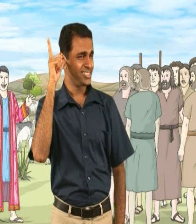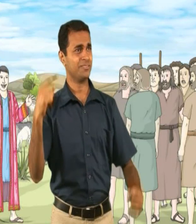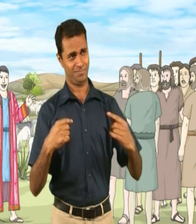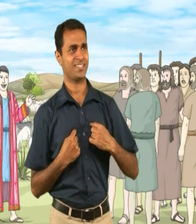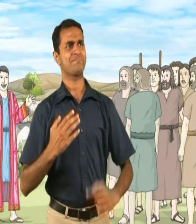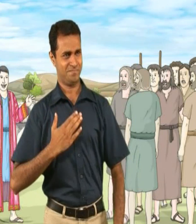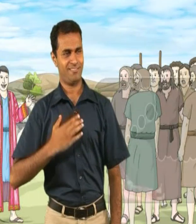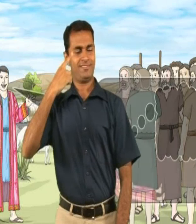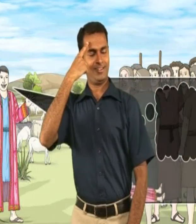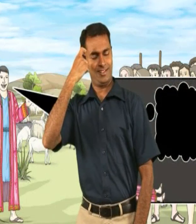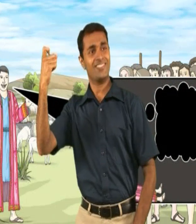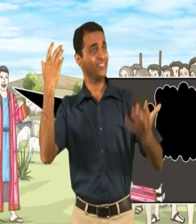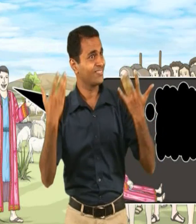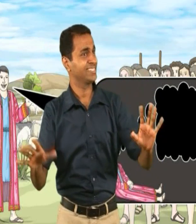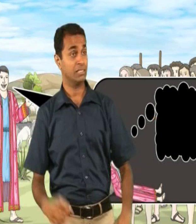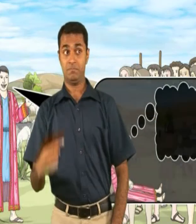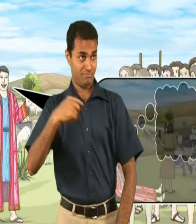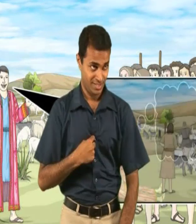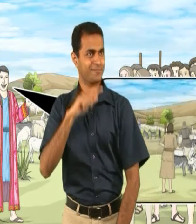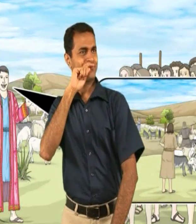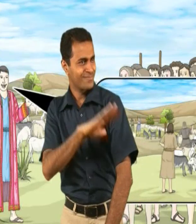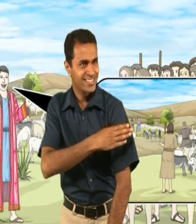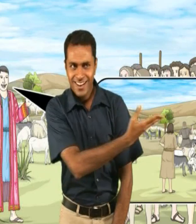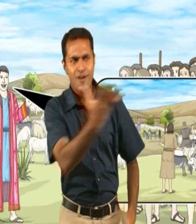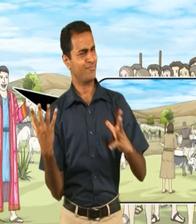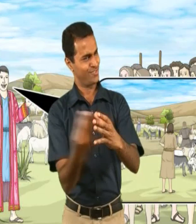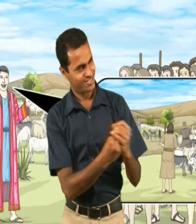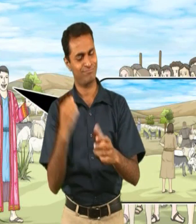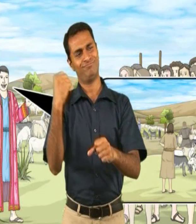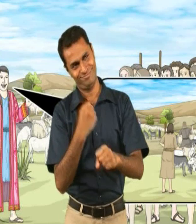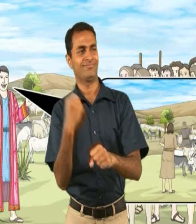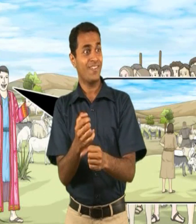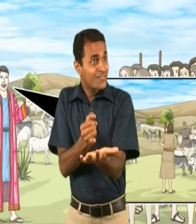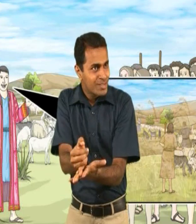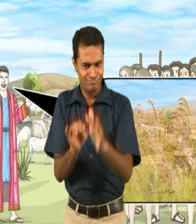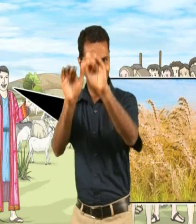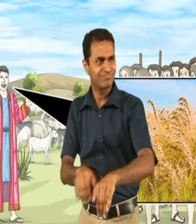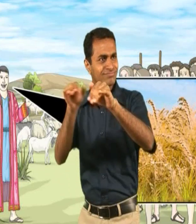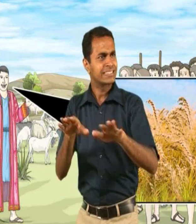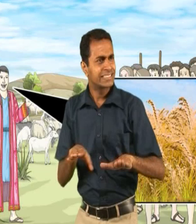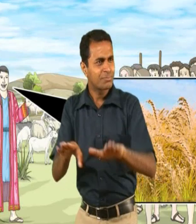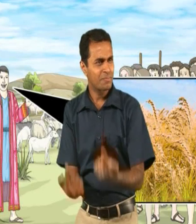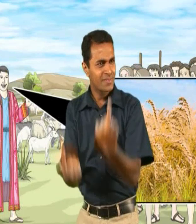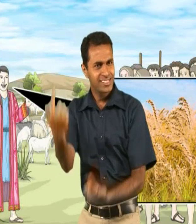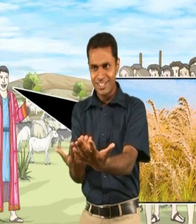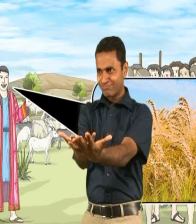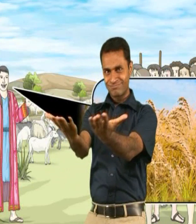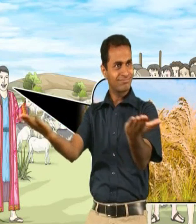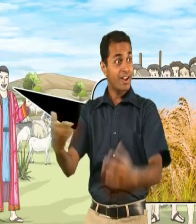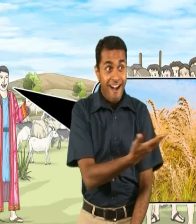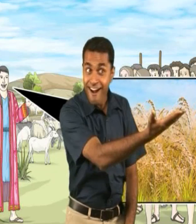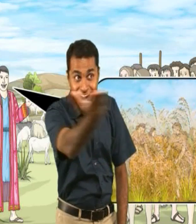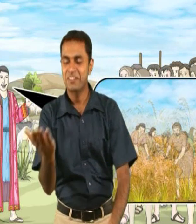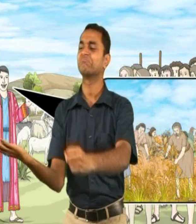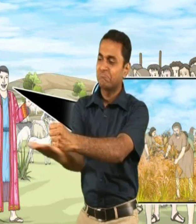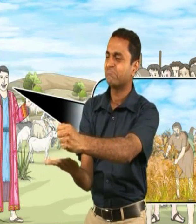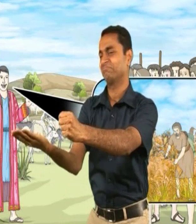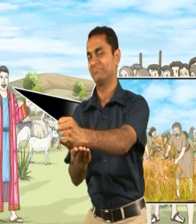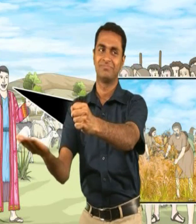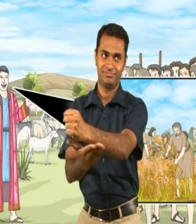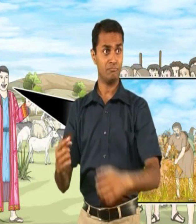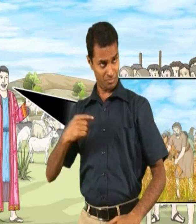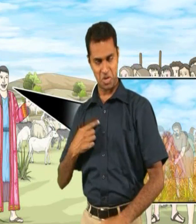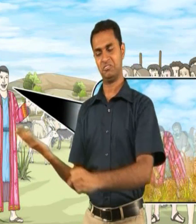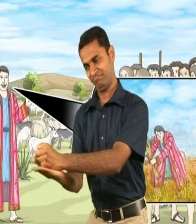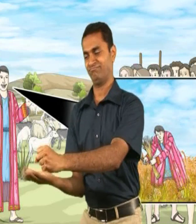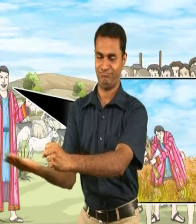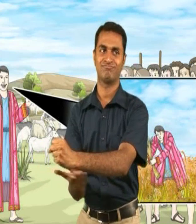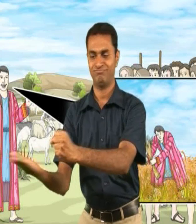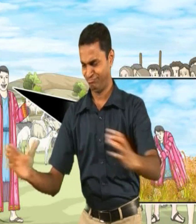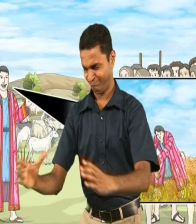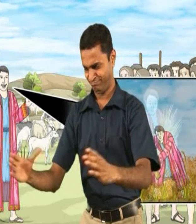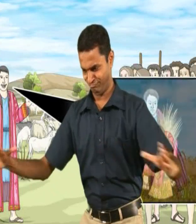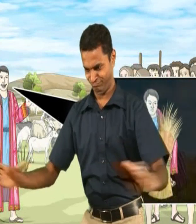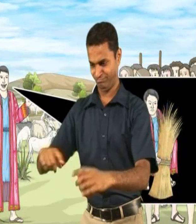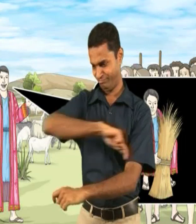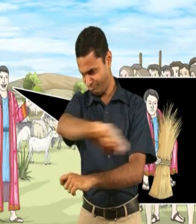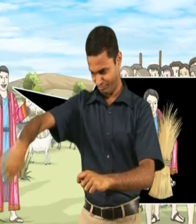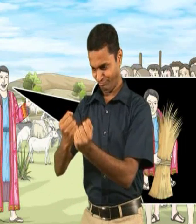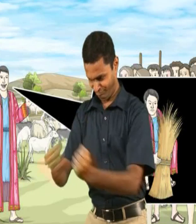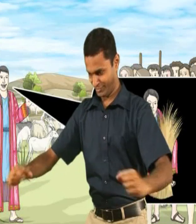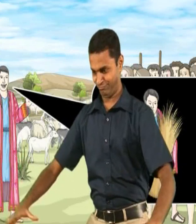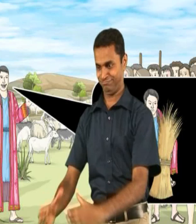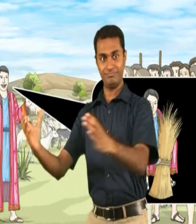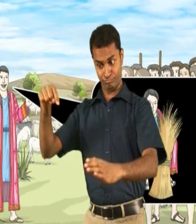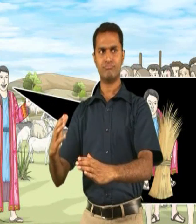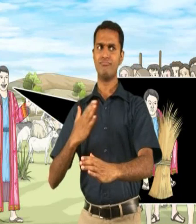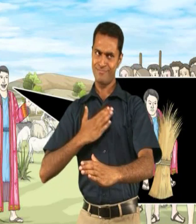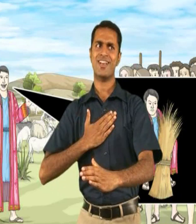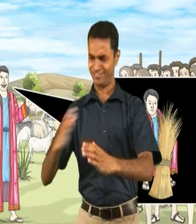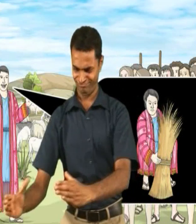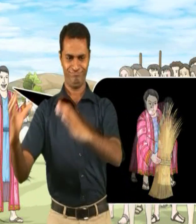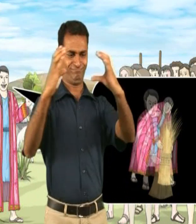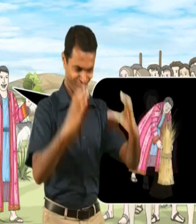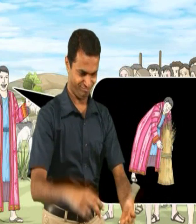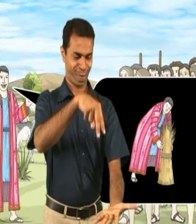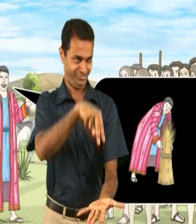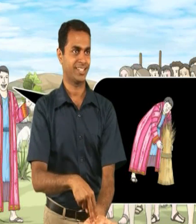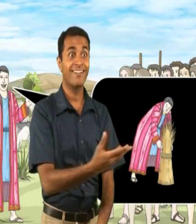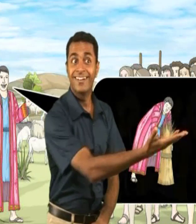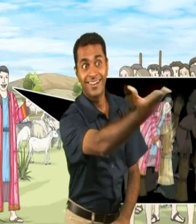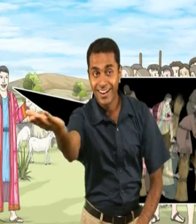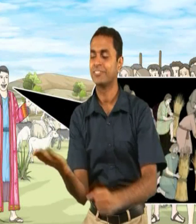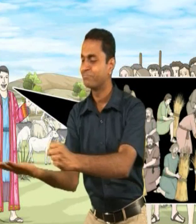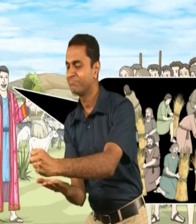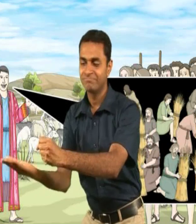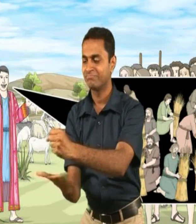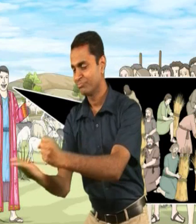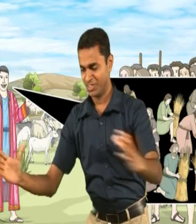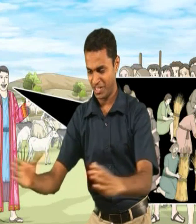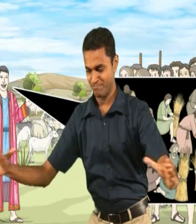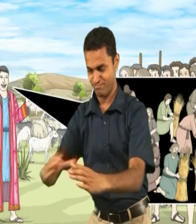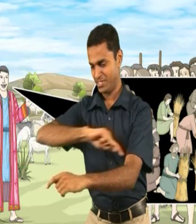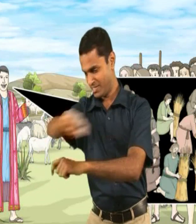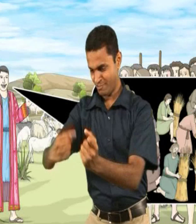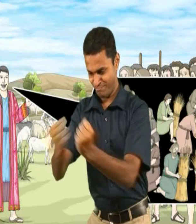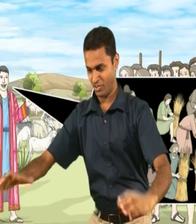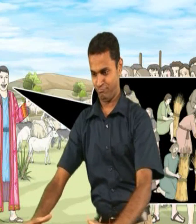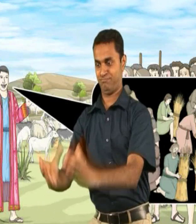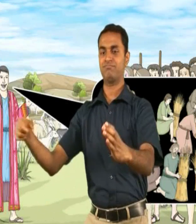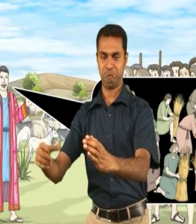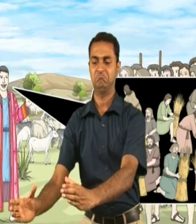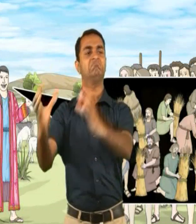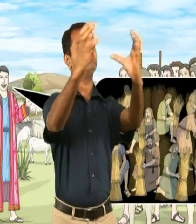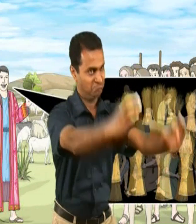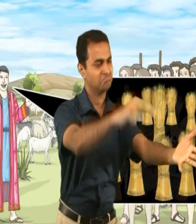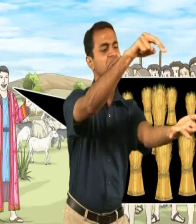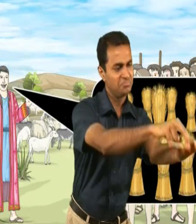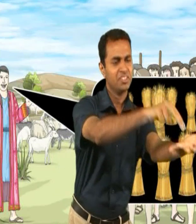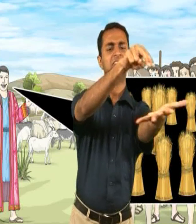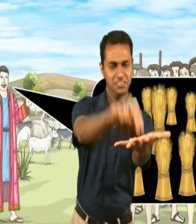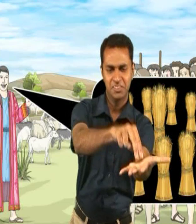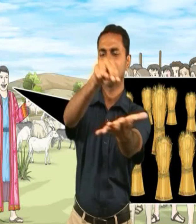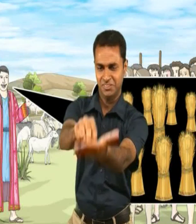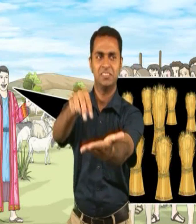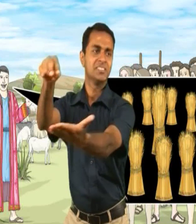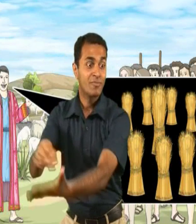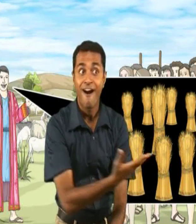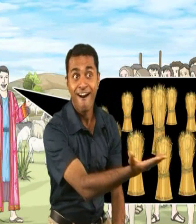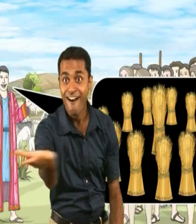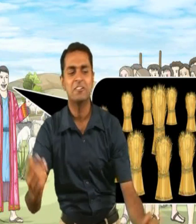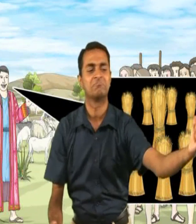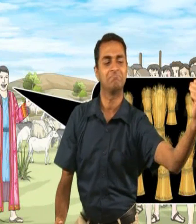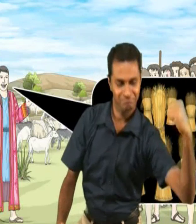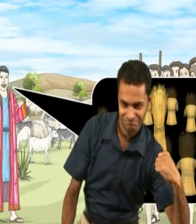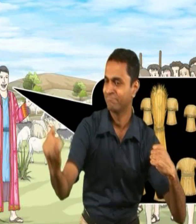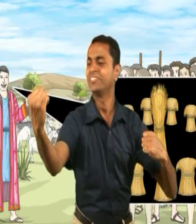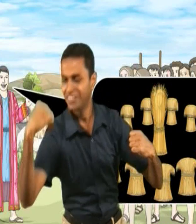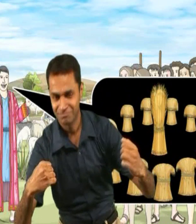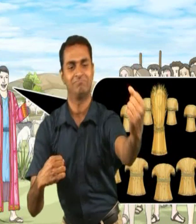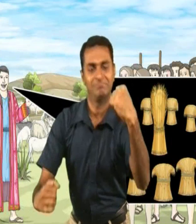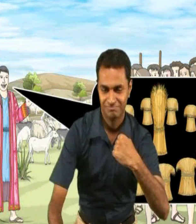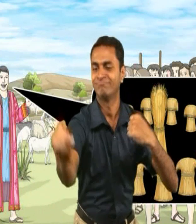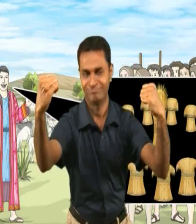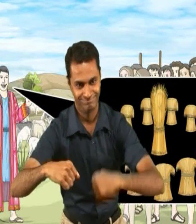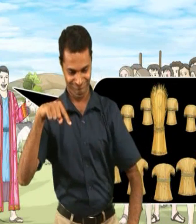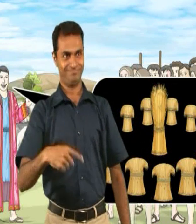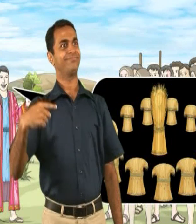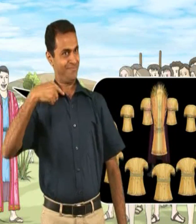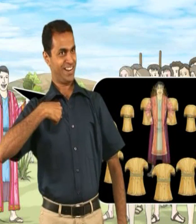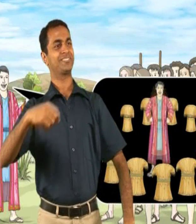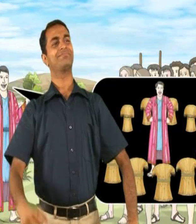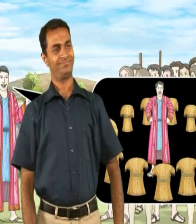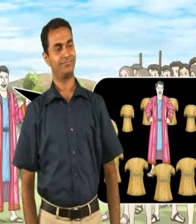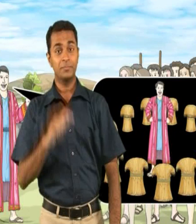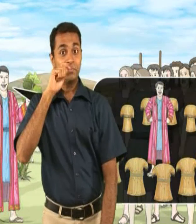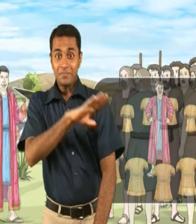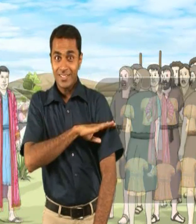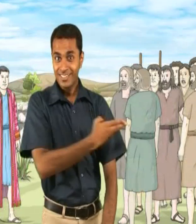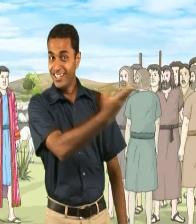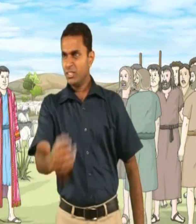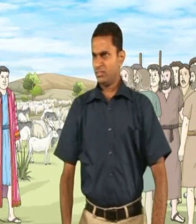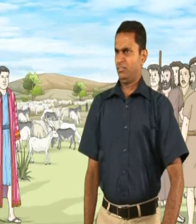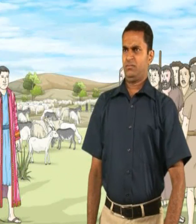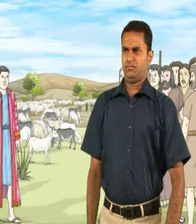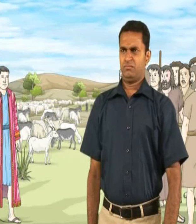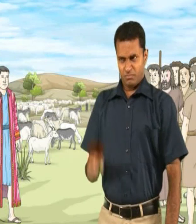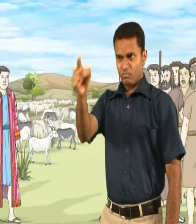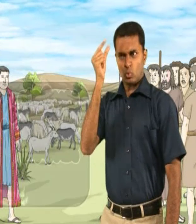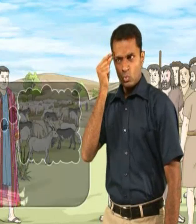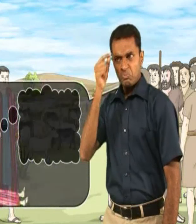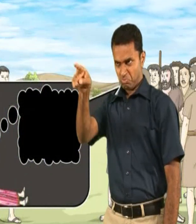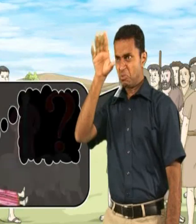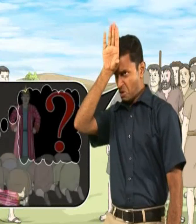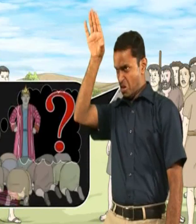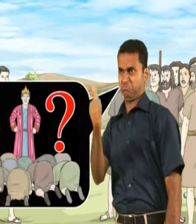He said to them, “Listen to this dream I had: We were binding sheaves of grain in the field, and suddenly my sheaf rose and stood upright, while your sheaves gathered around and bowed down to mine.”